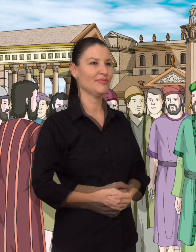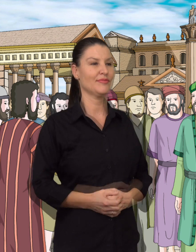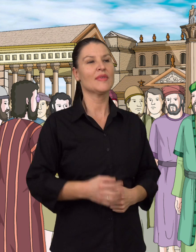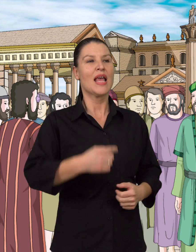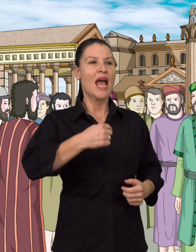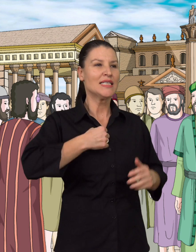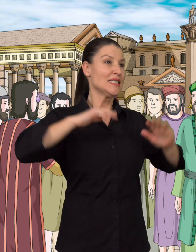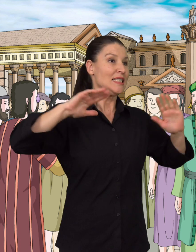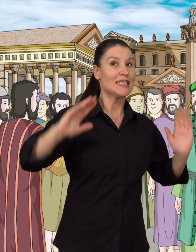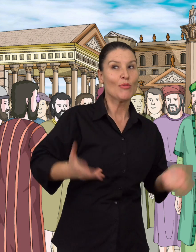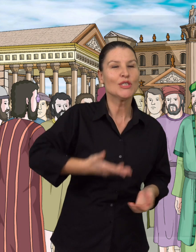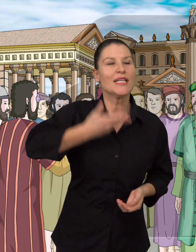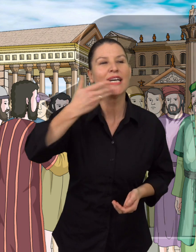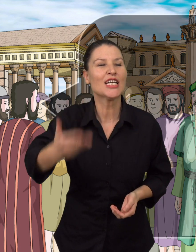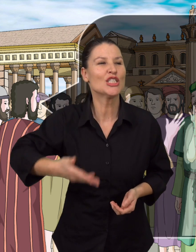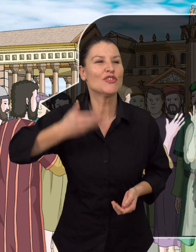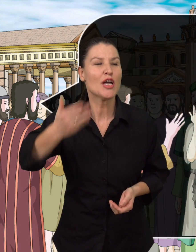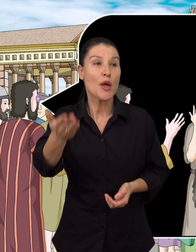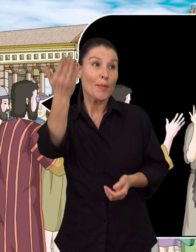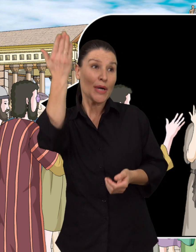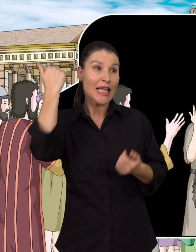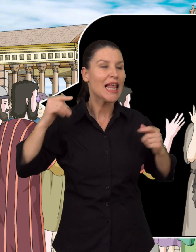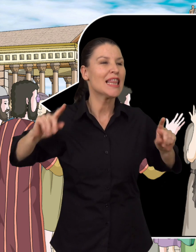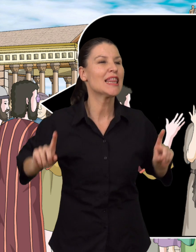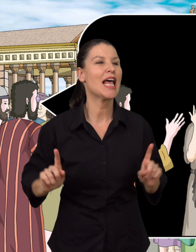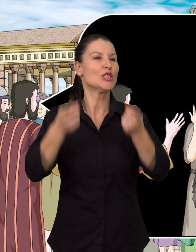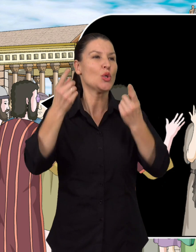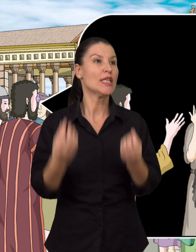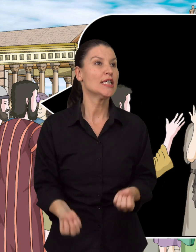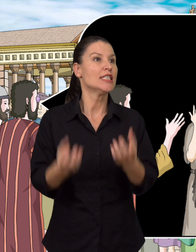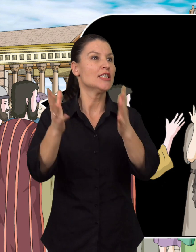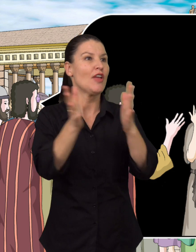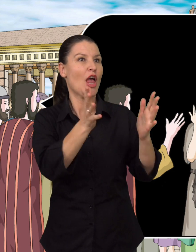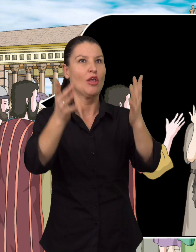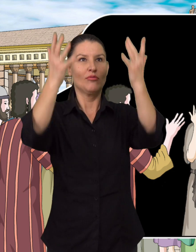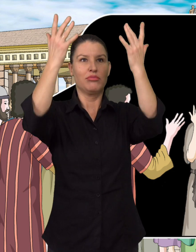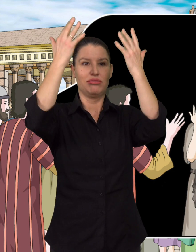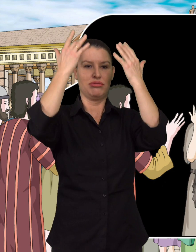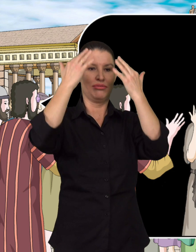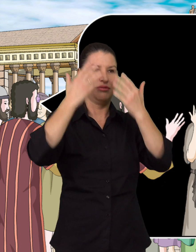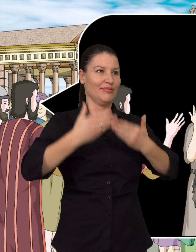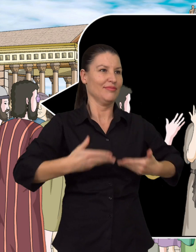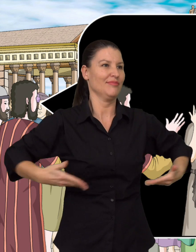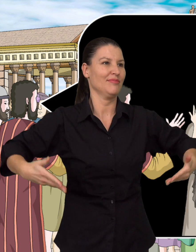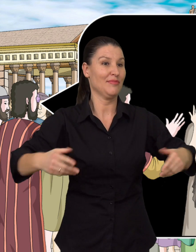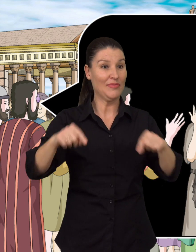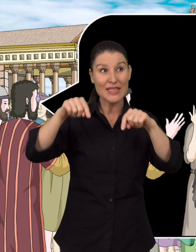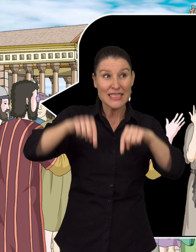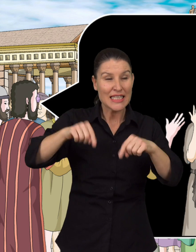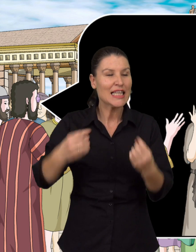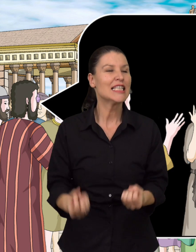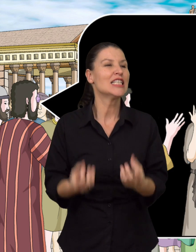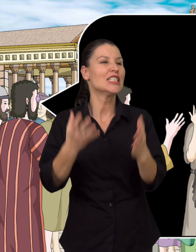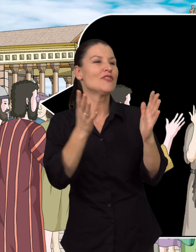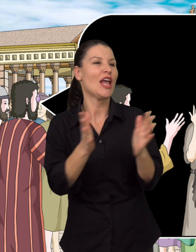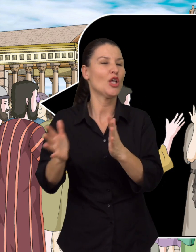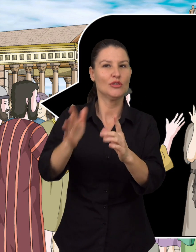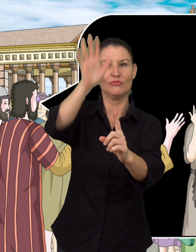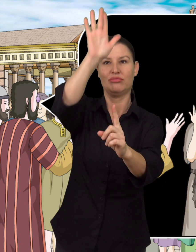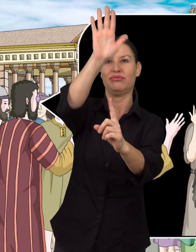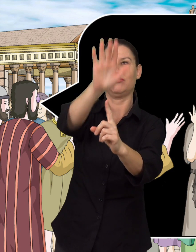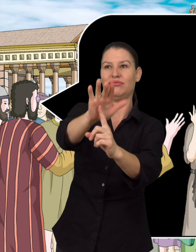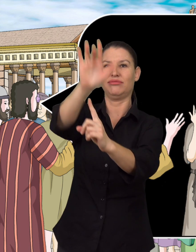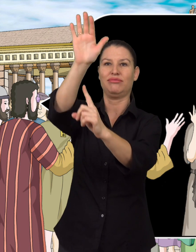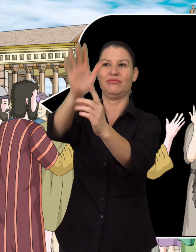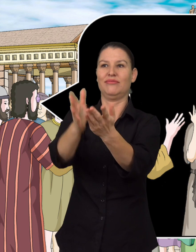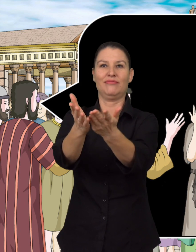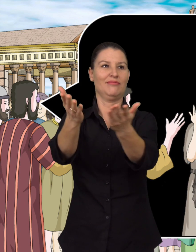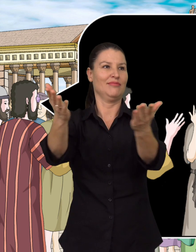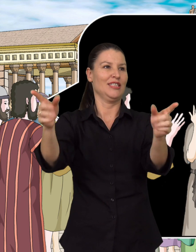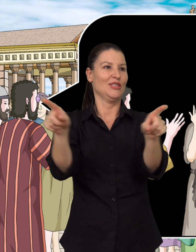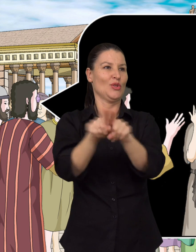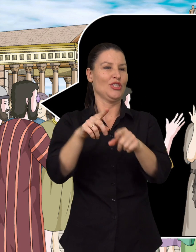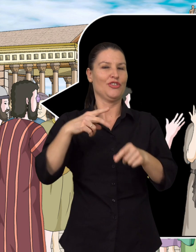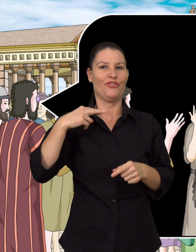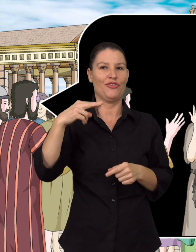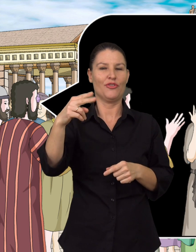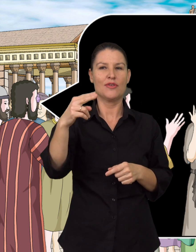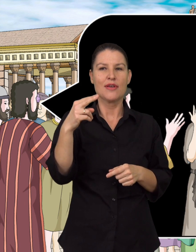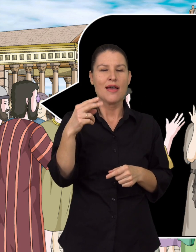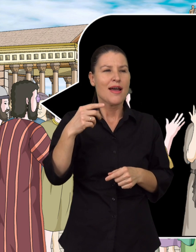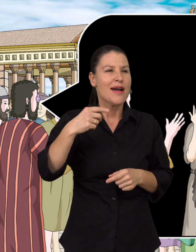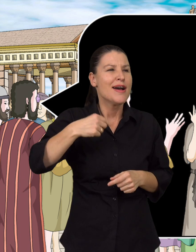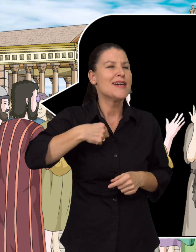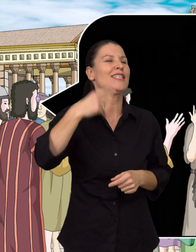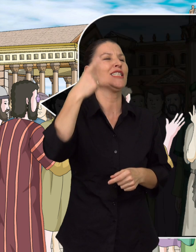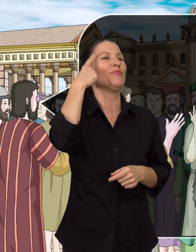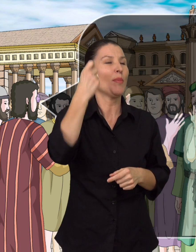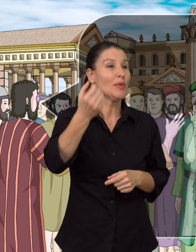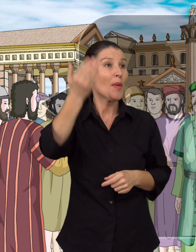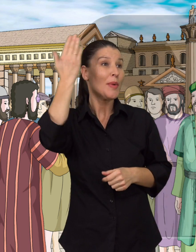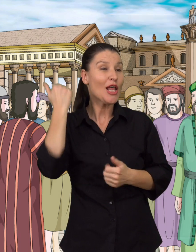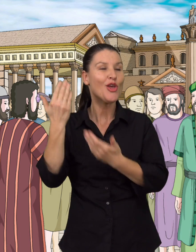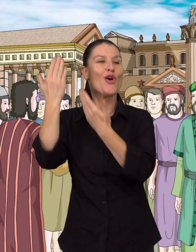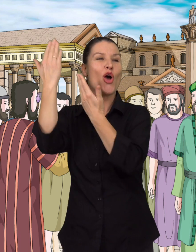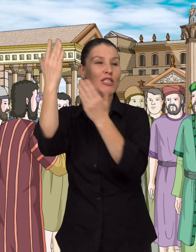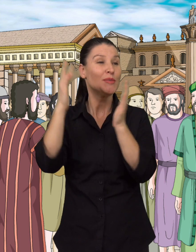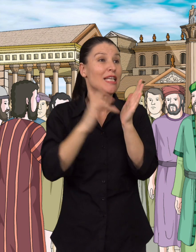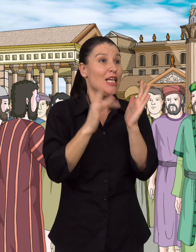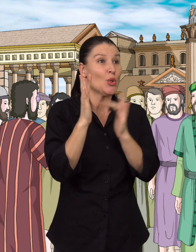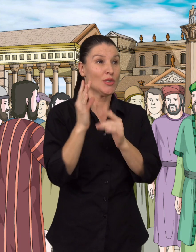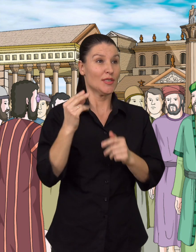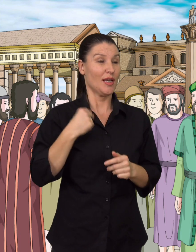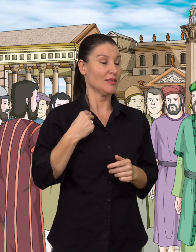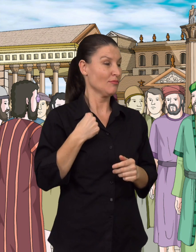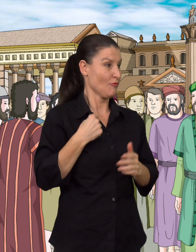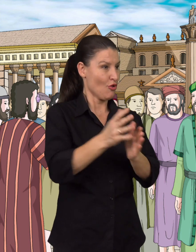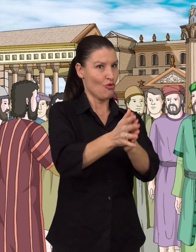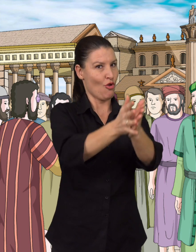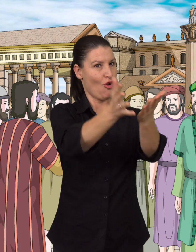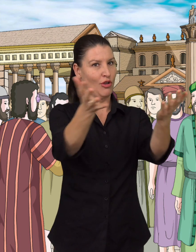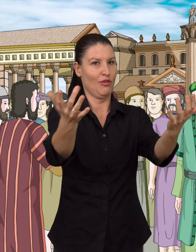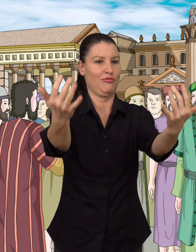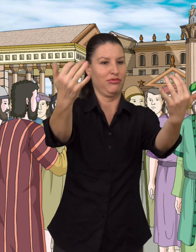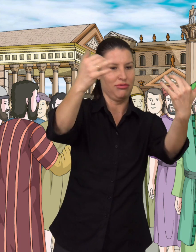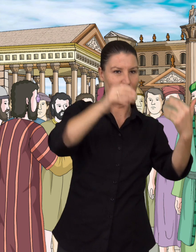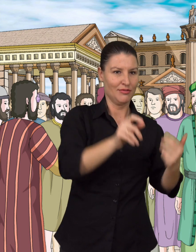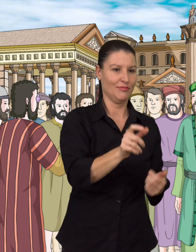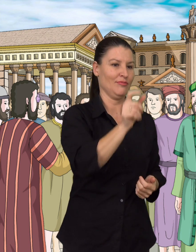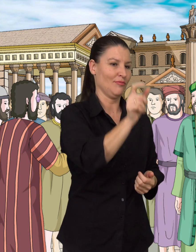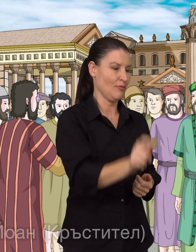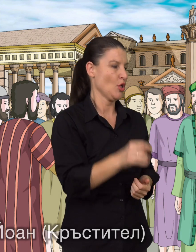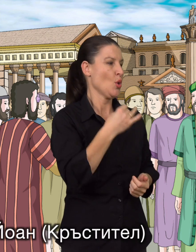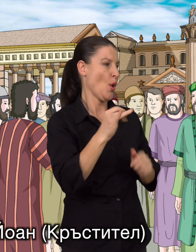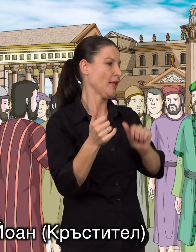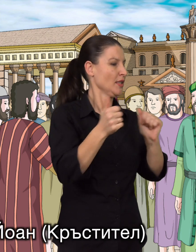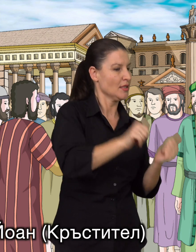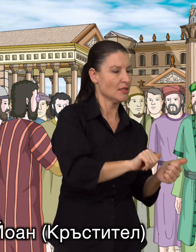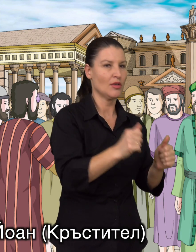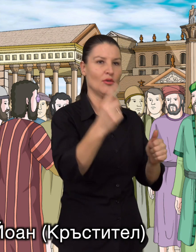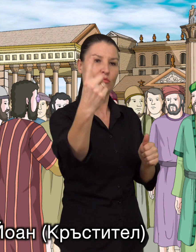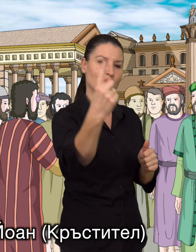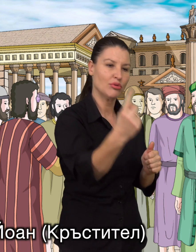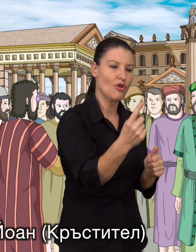As I began to speak, the Holy Spirit fell upon them, just as He had fallen upon us at the beginning.